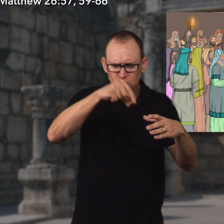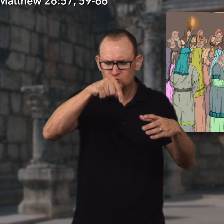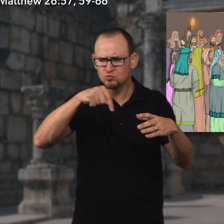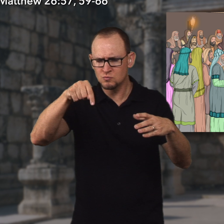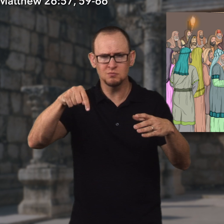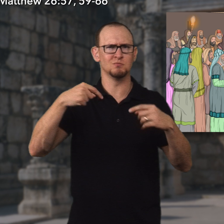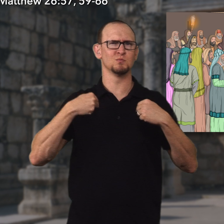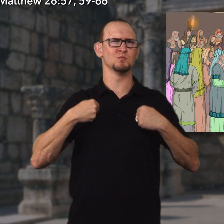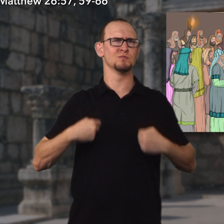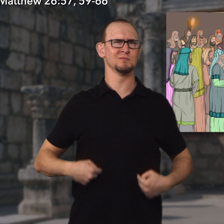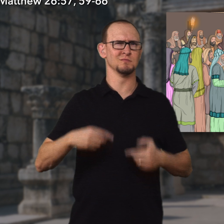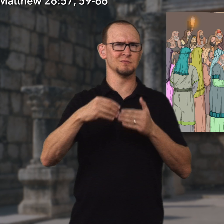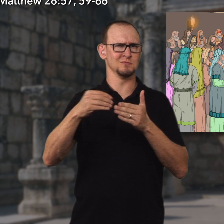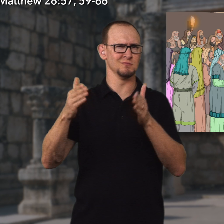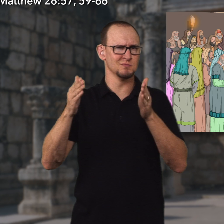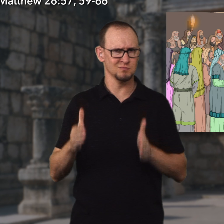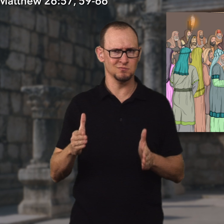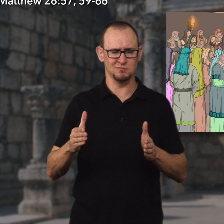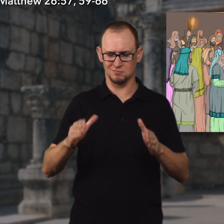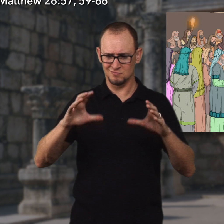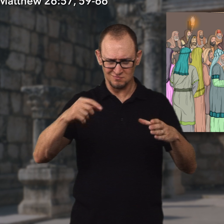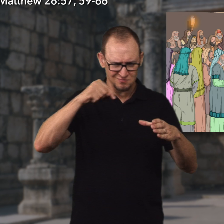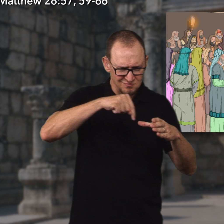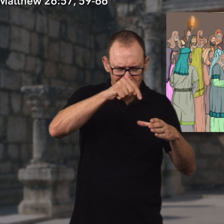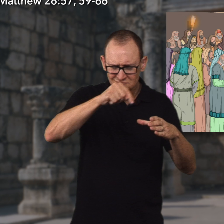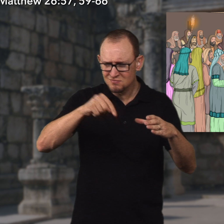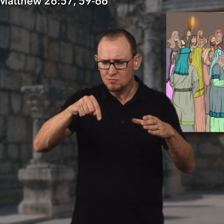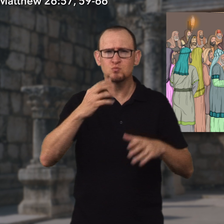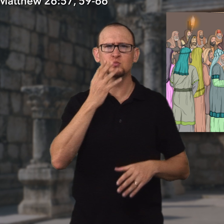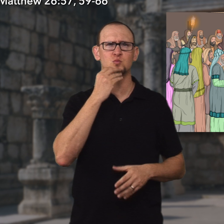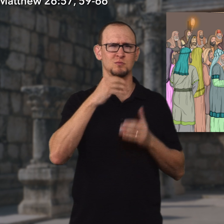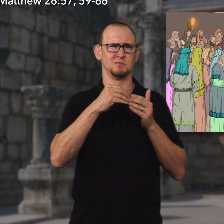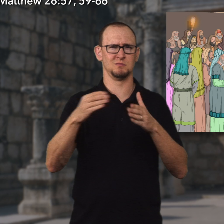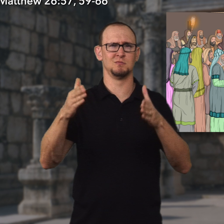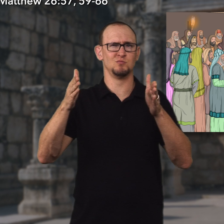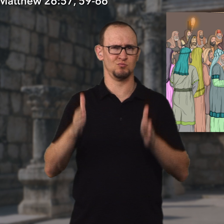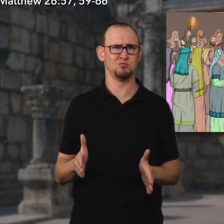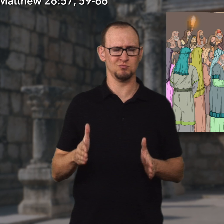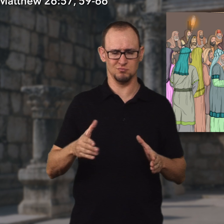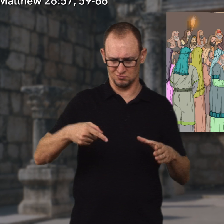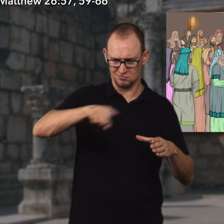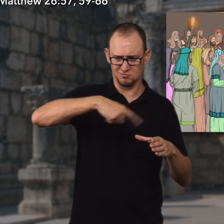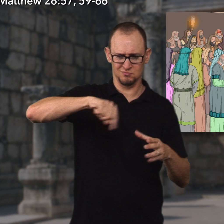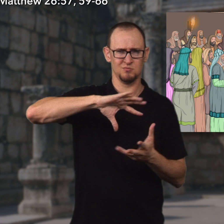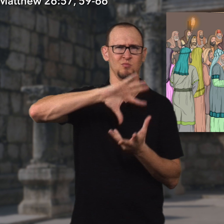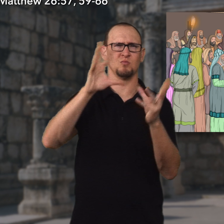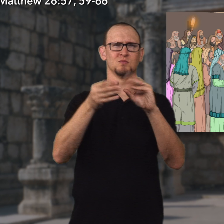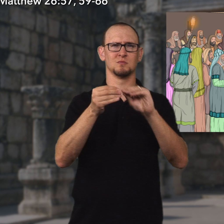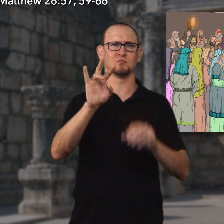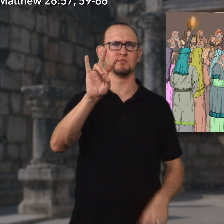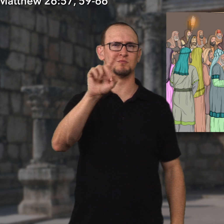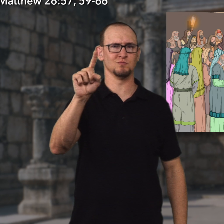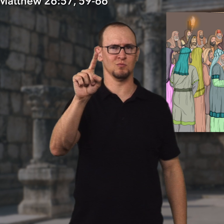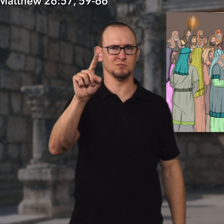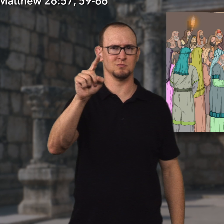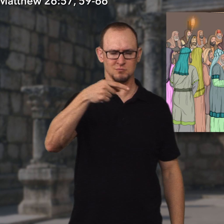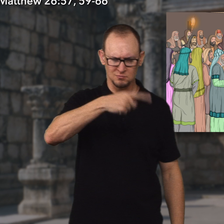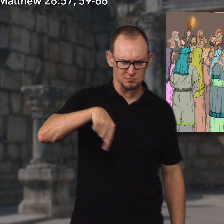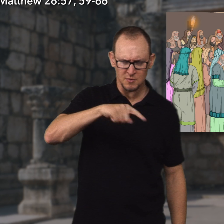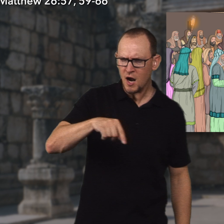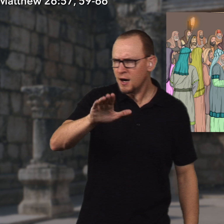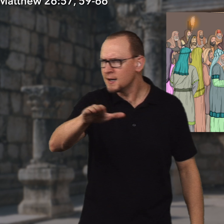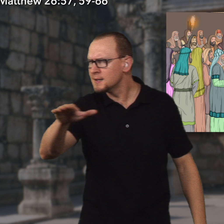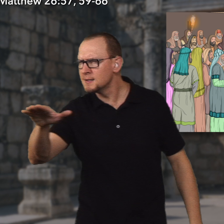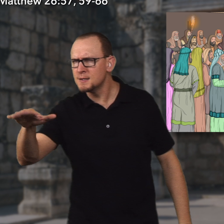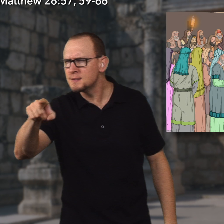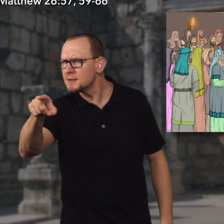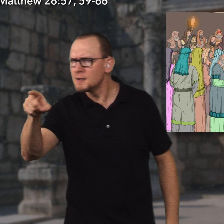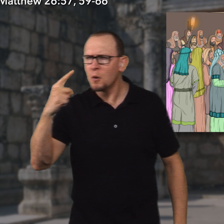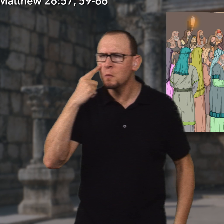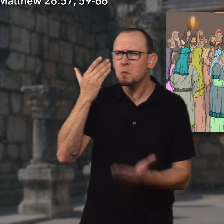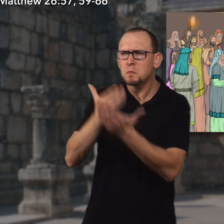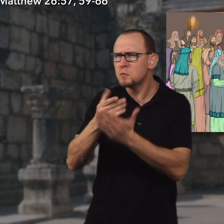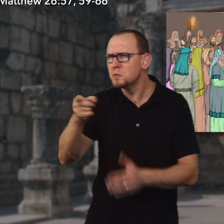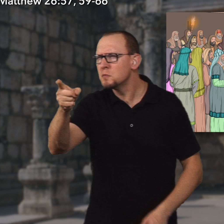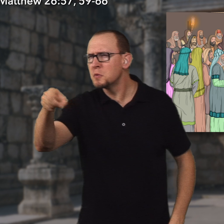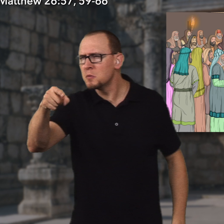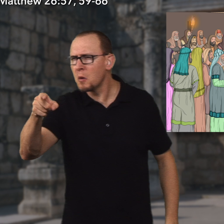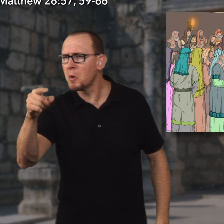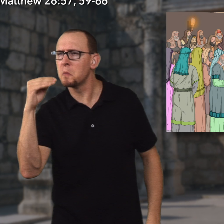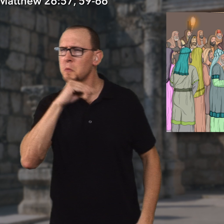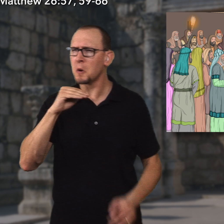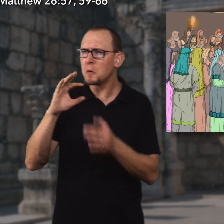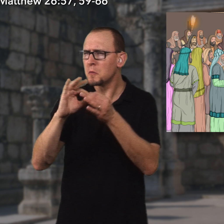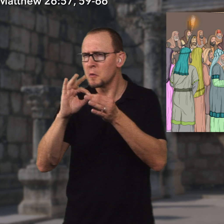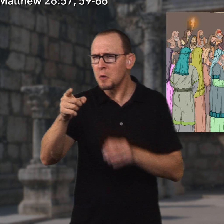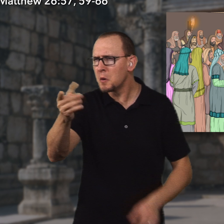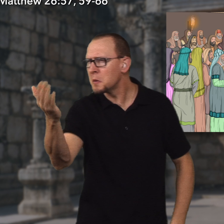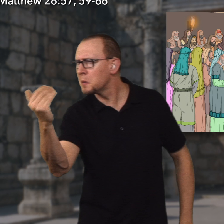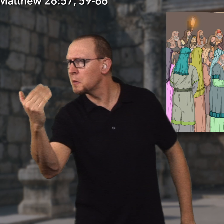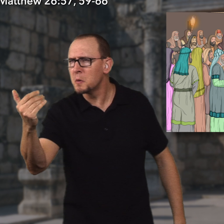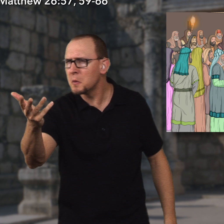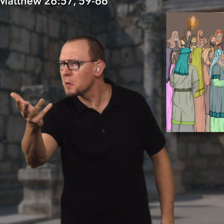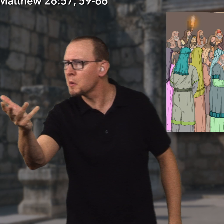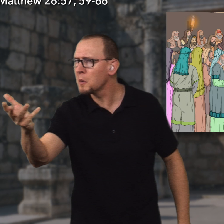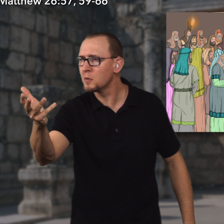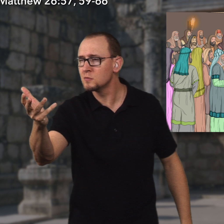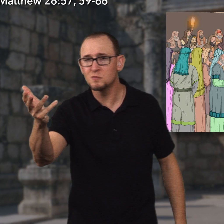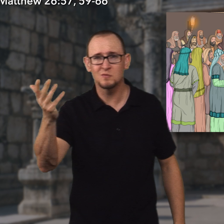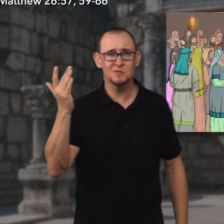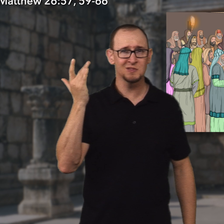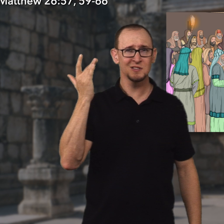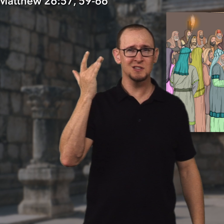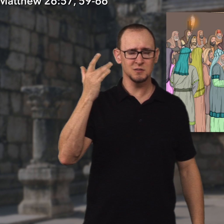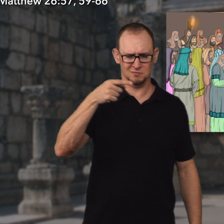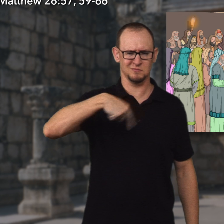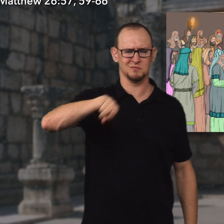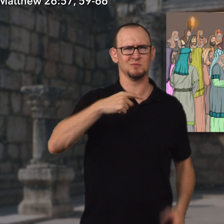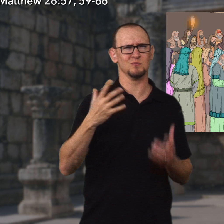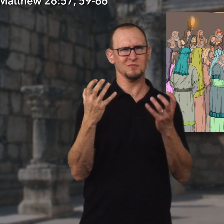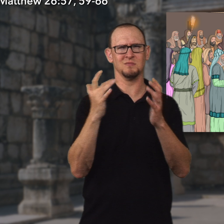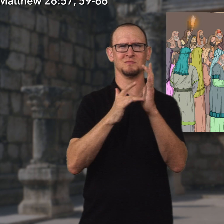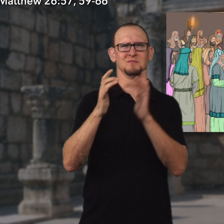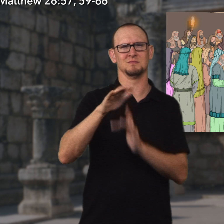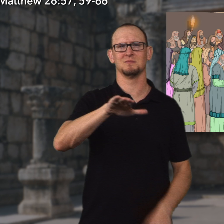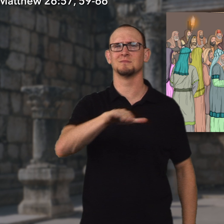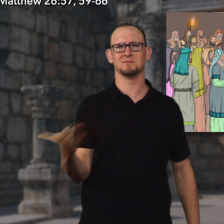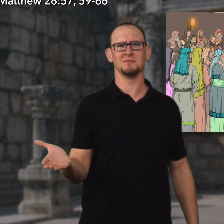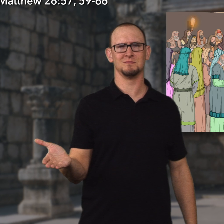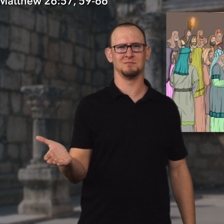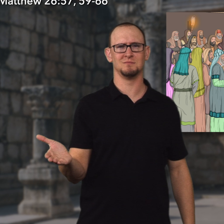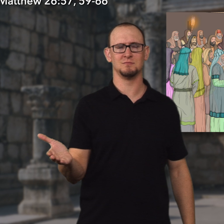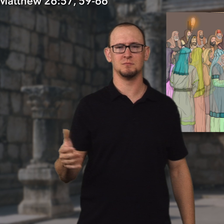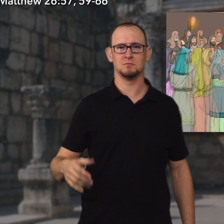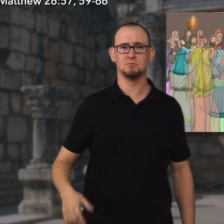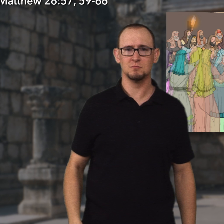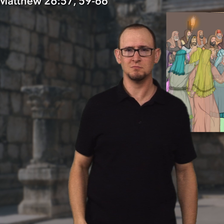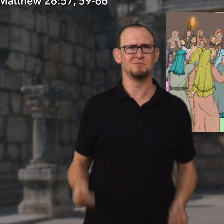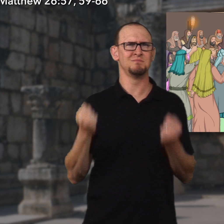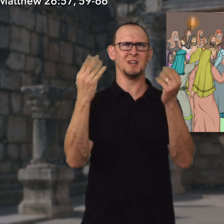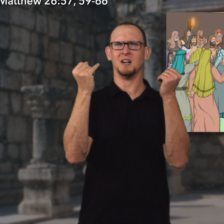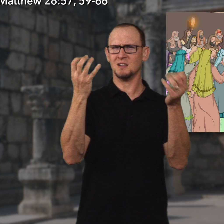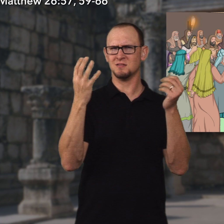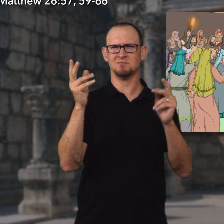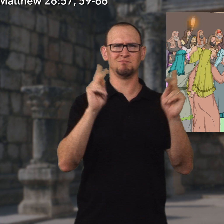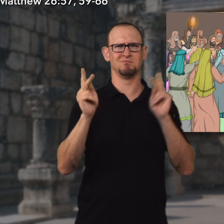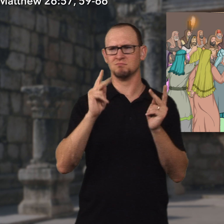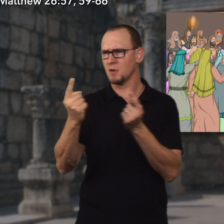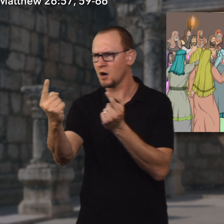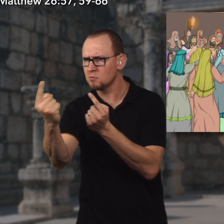Now the chief priests and the whole Sanhedrin were seeking false testimony against Jesus in order to put Him to death.